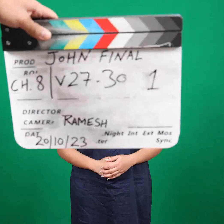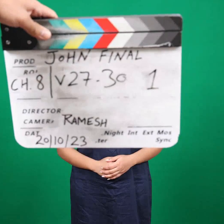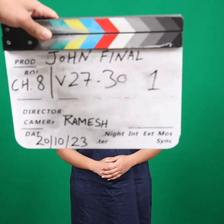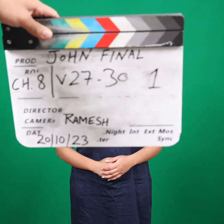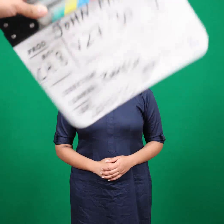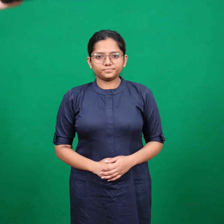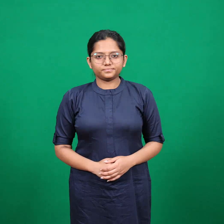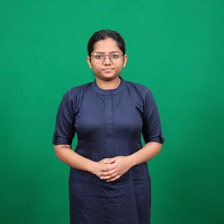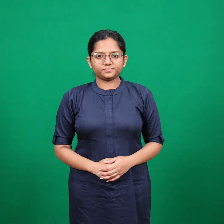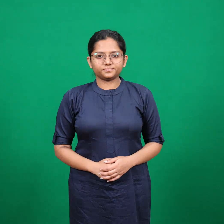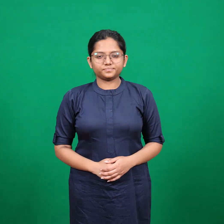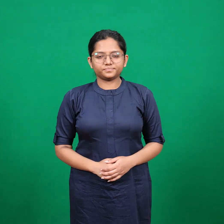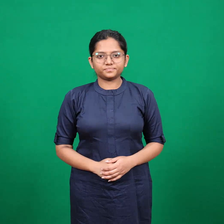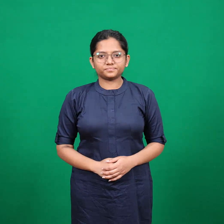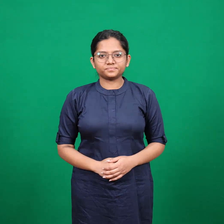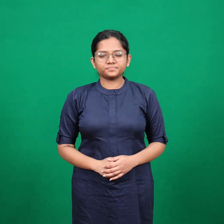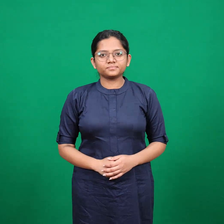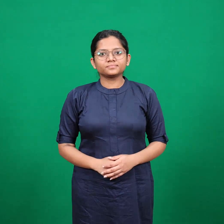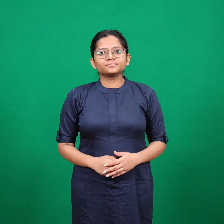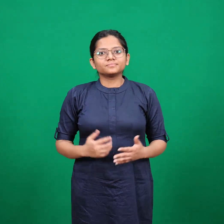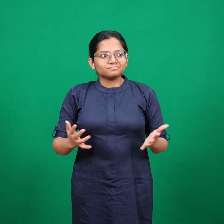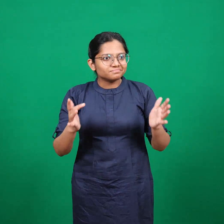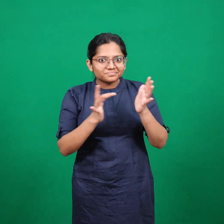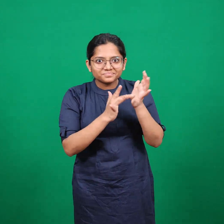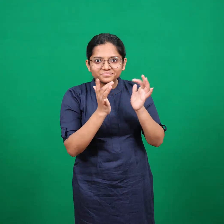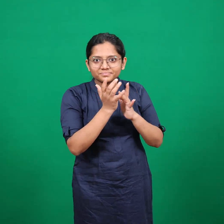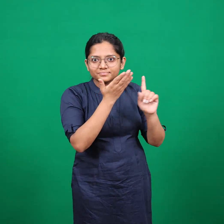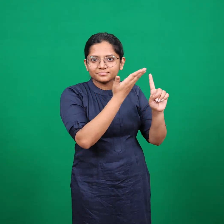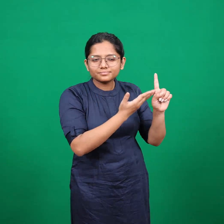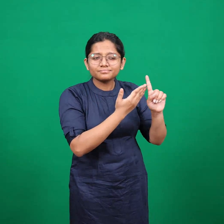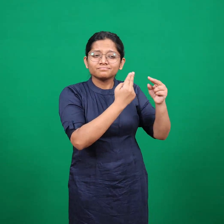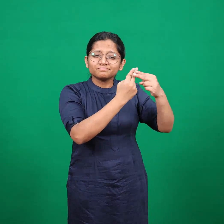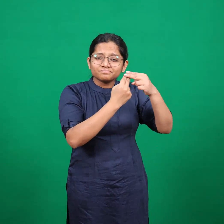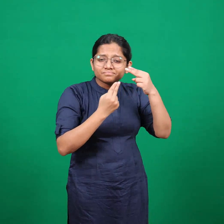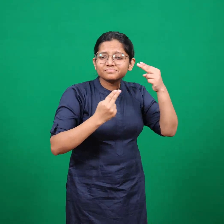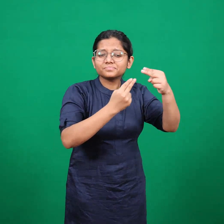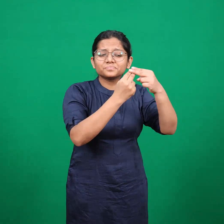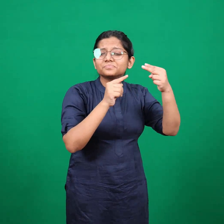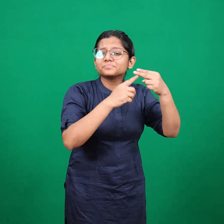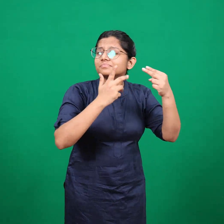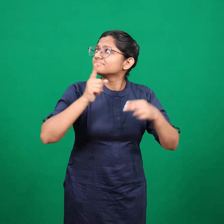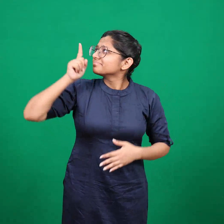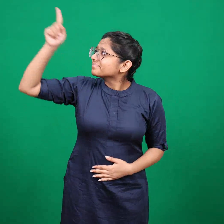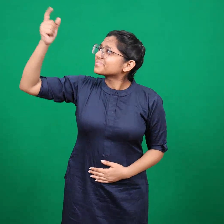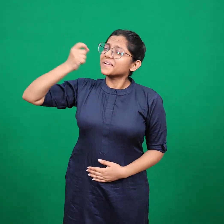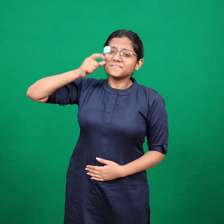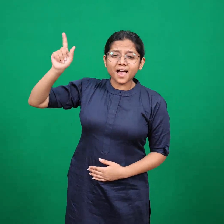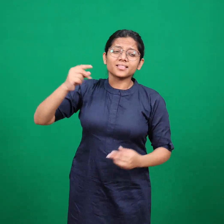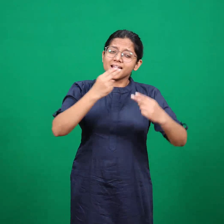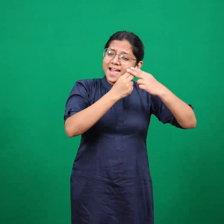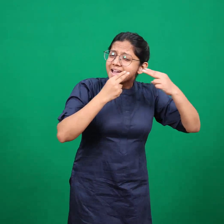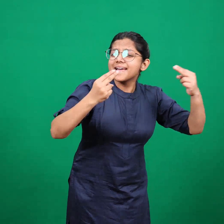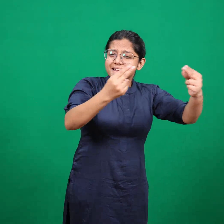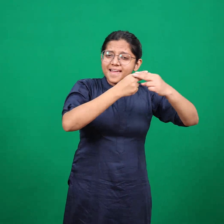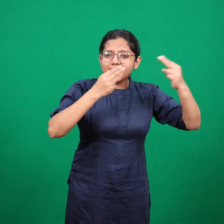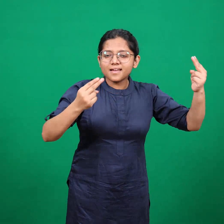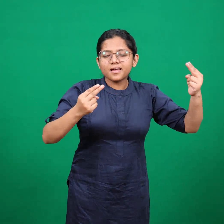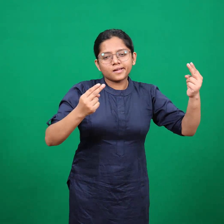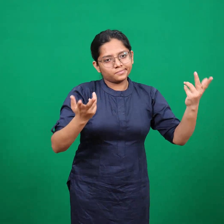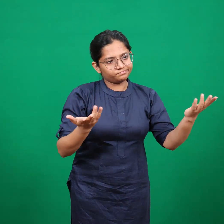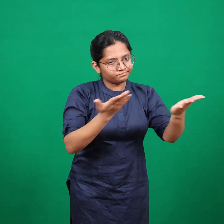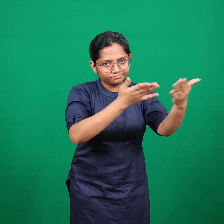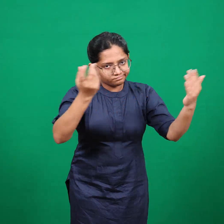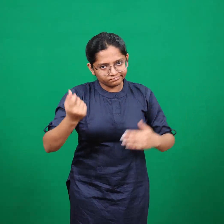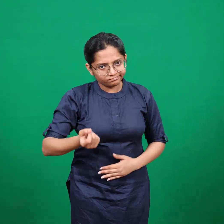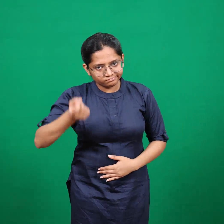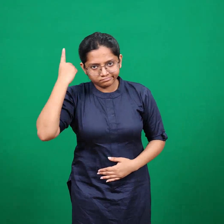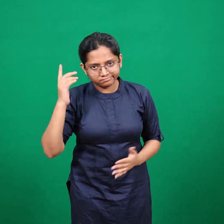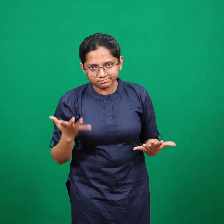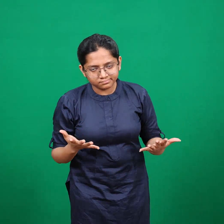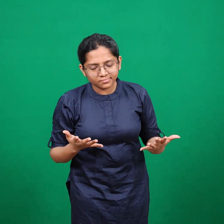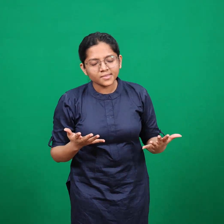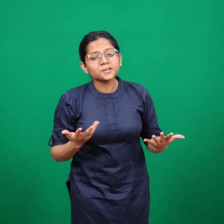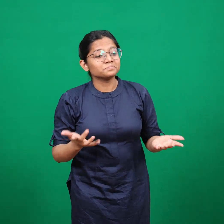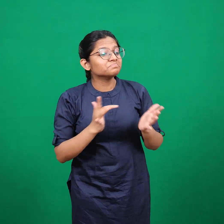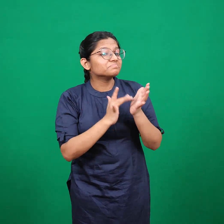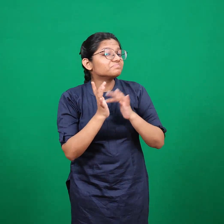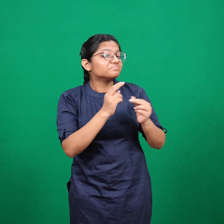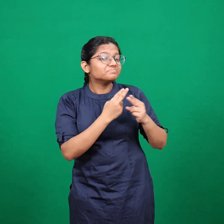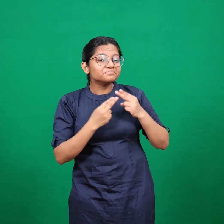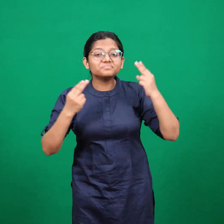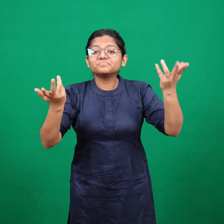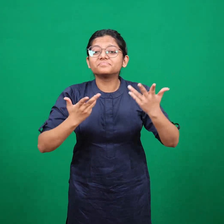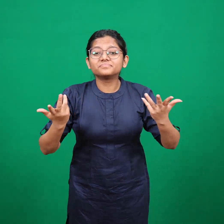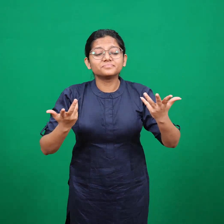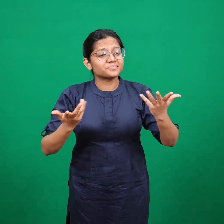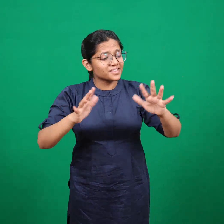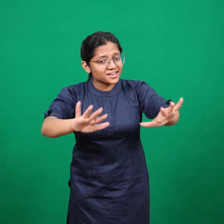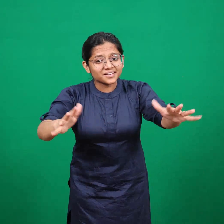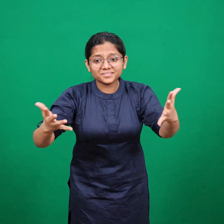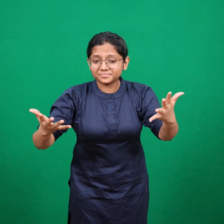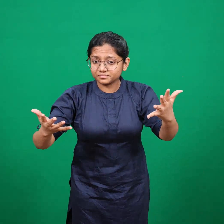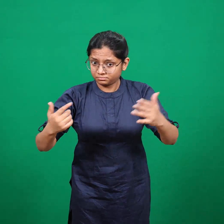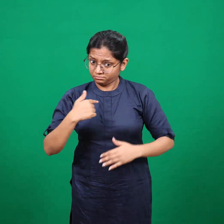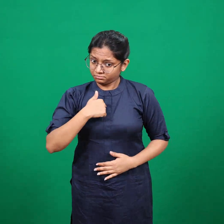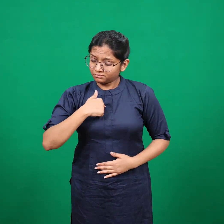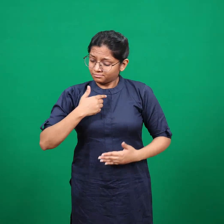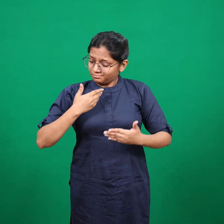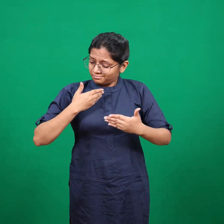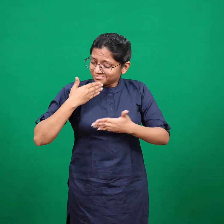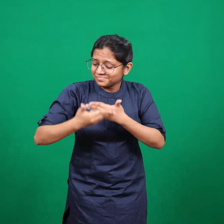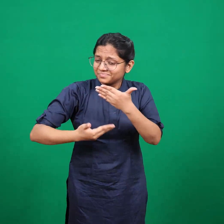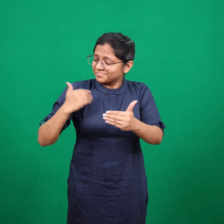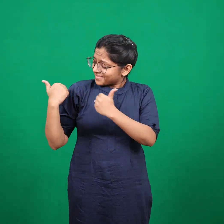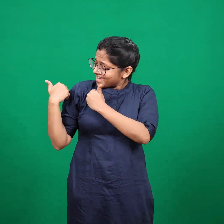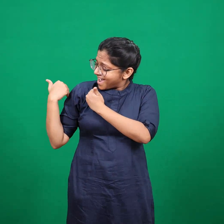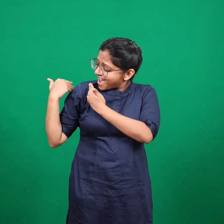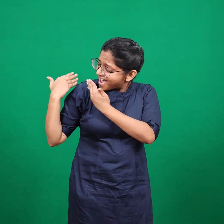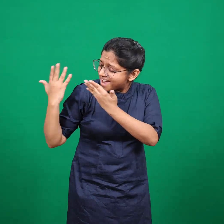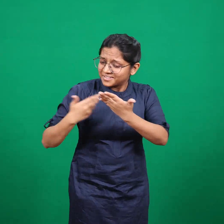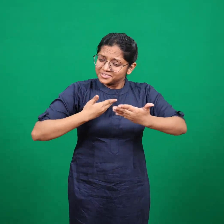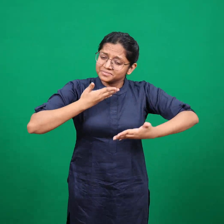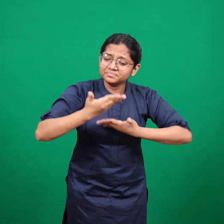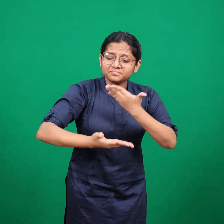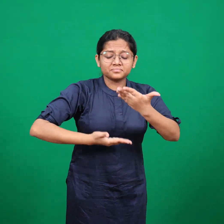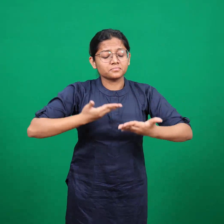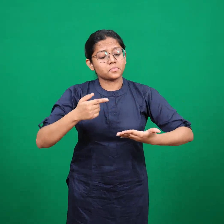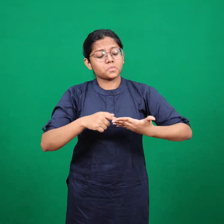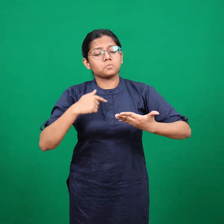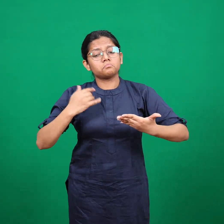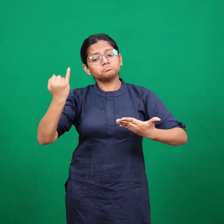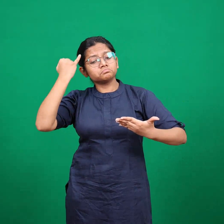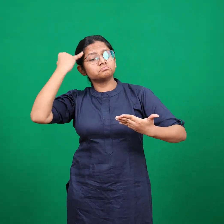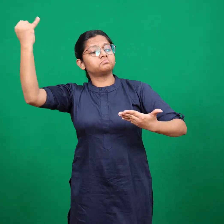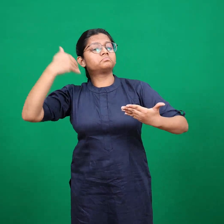They did not understand that He was telling them about the Father.